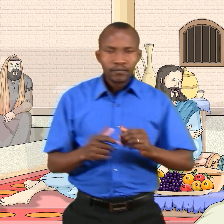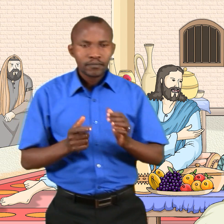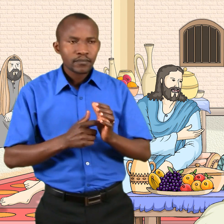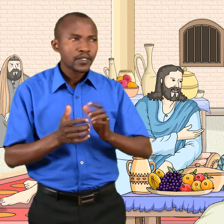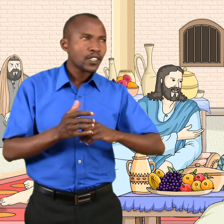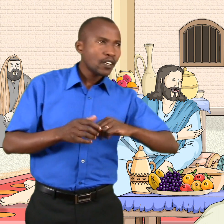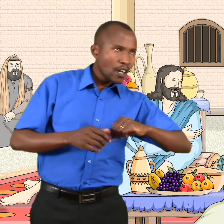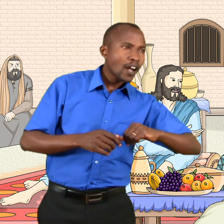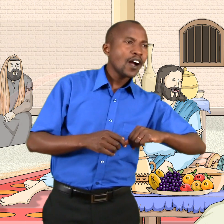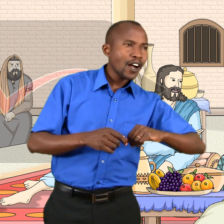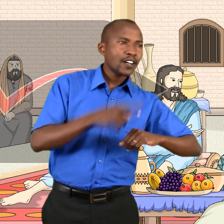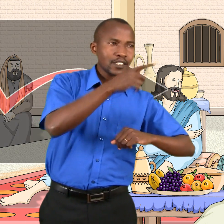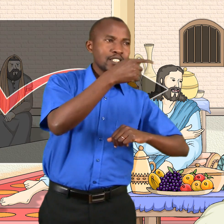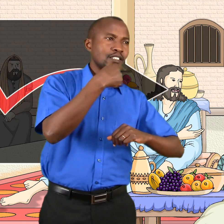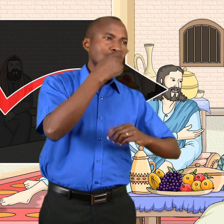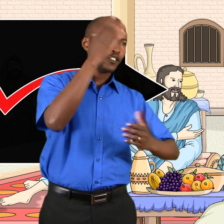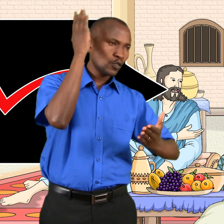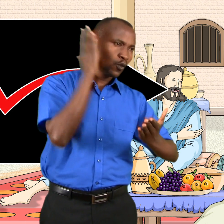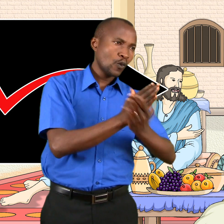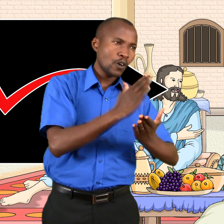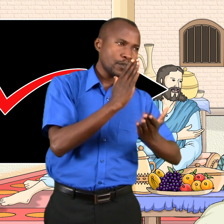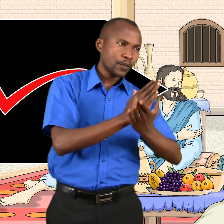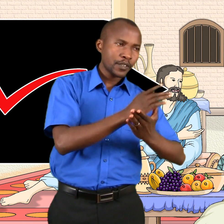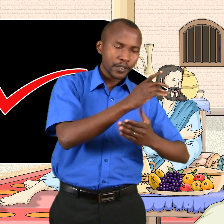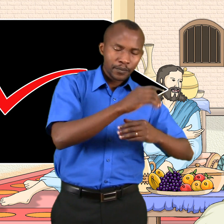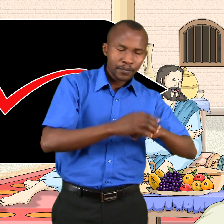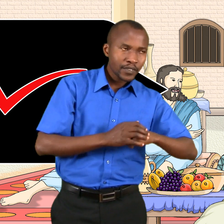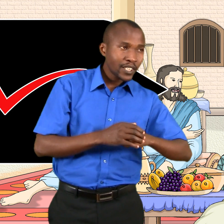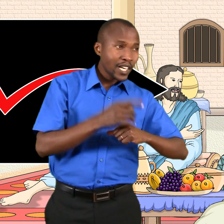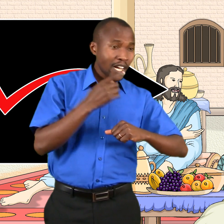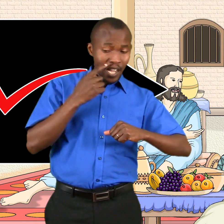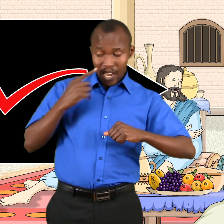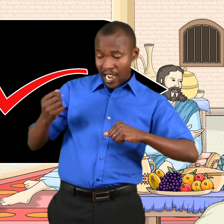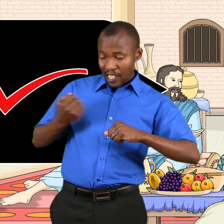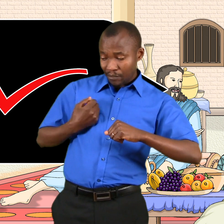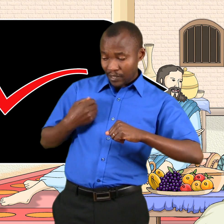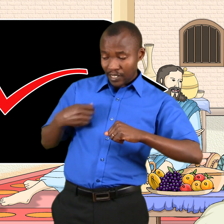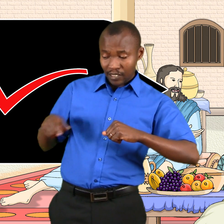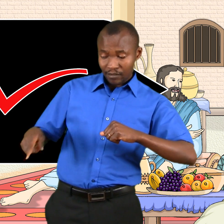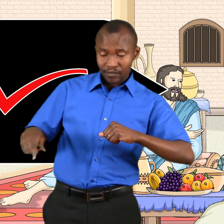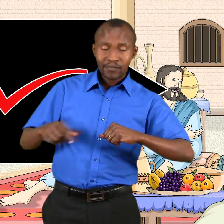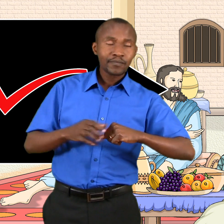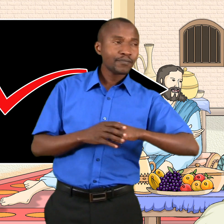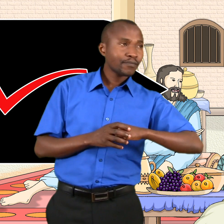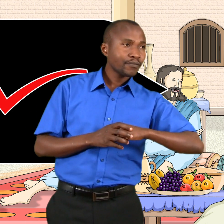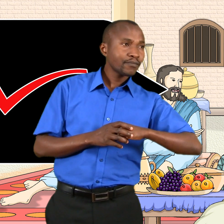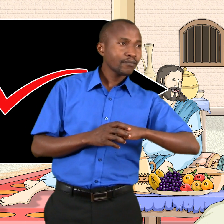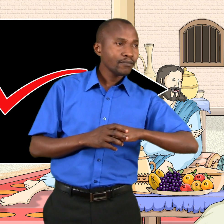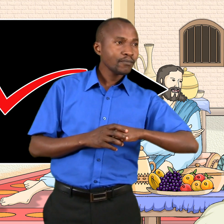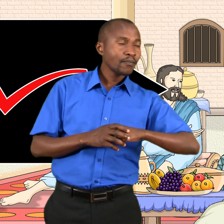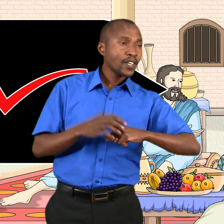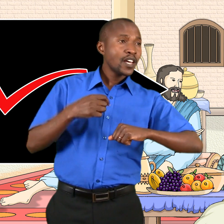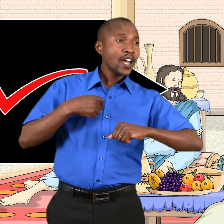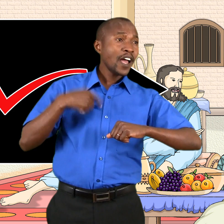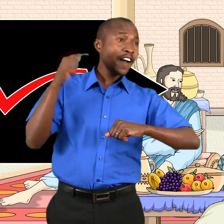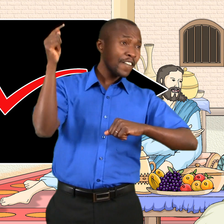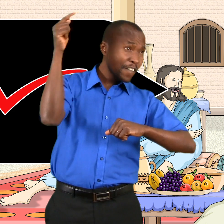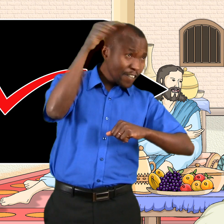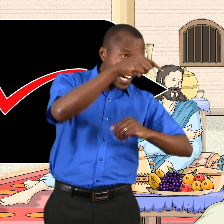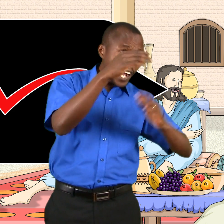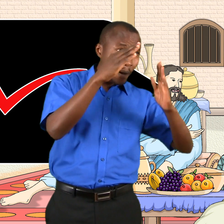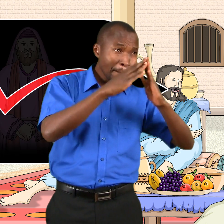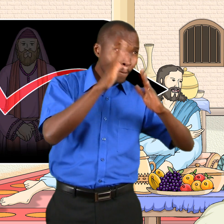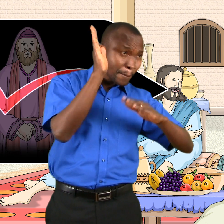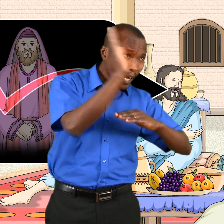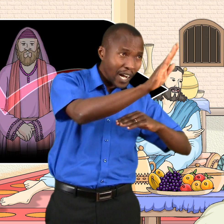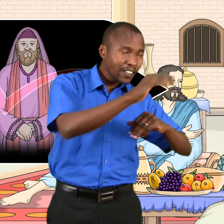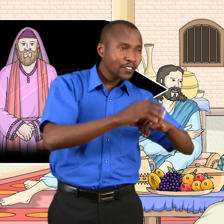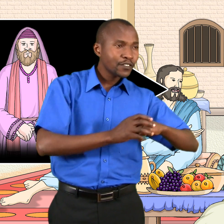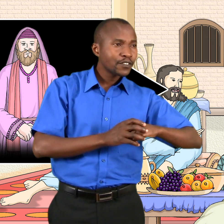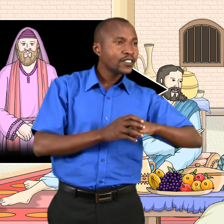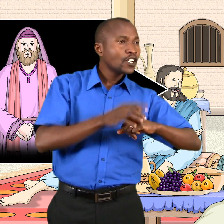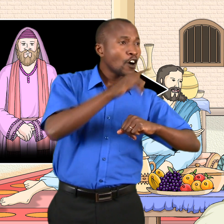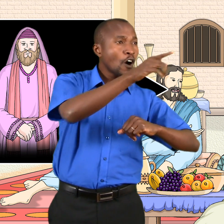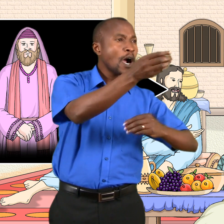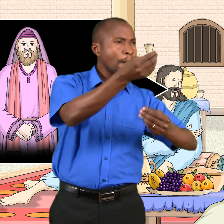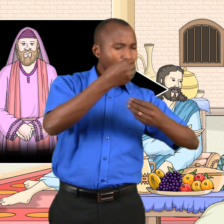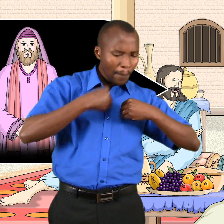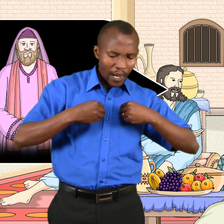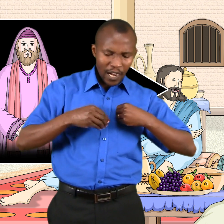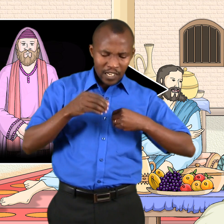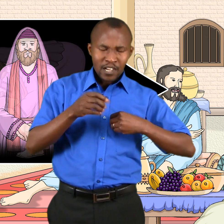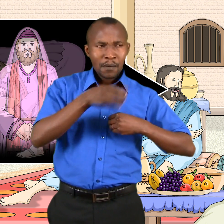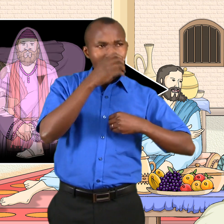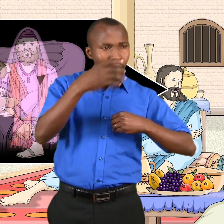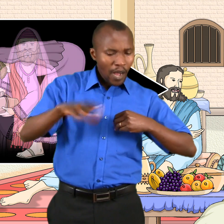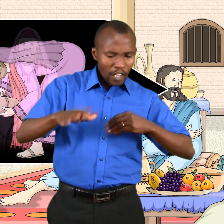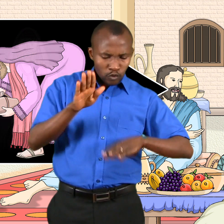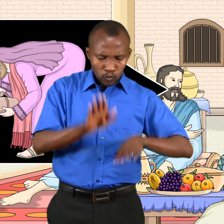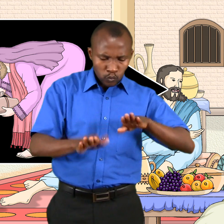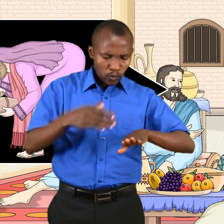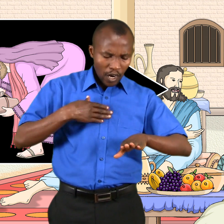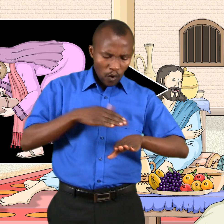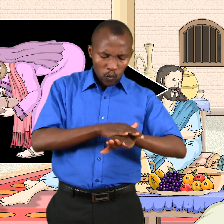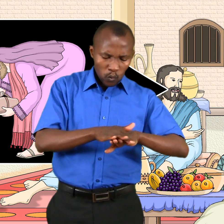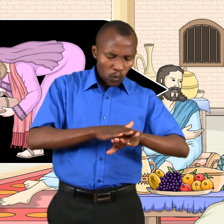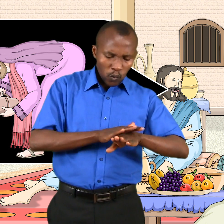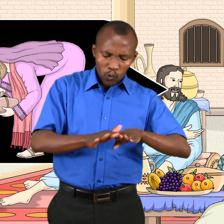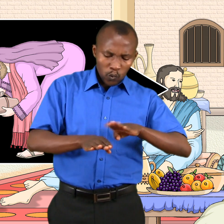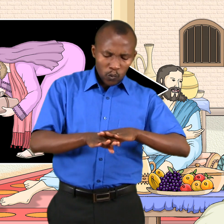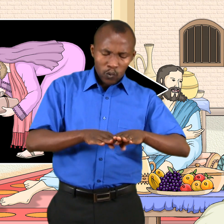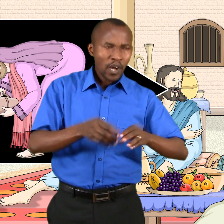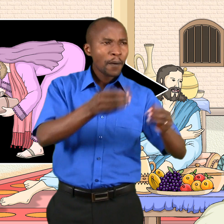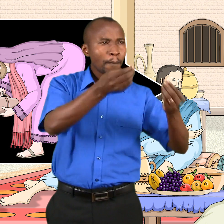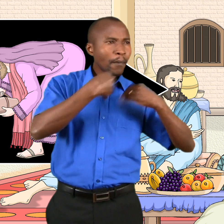“You have judged correctly,” Jesus said. And turning toward the woman, He said to Simon, “Do you see this woman?